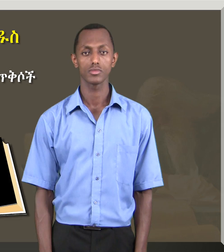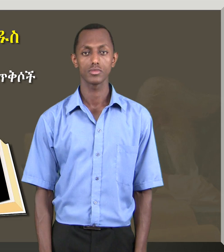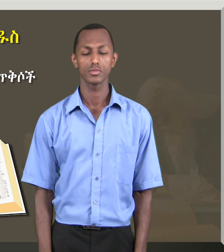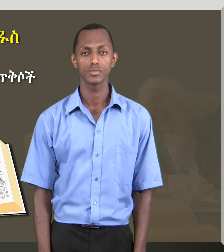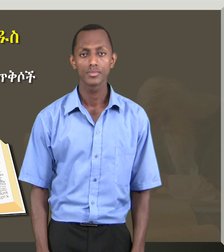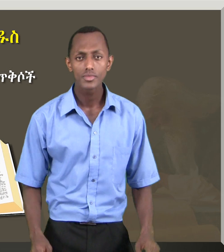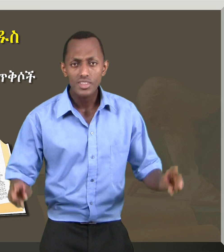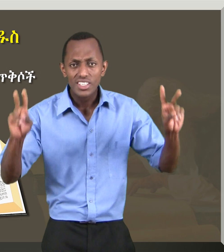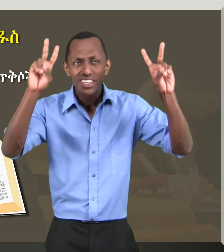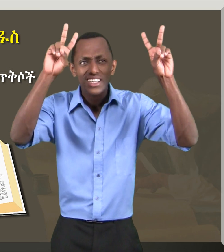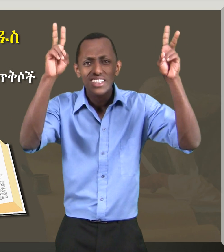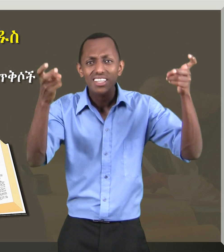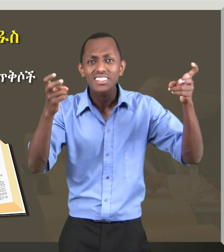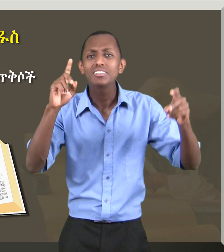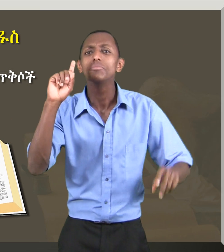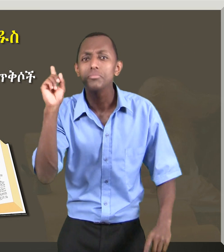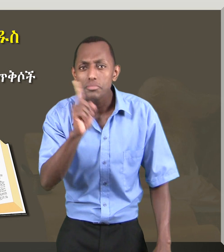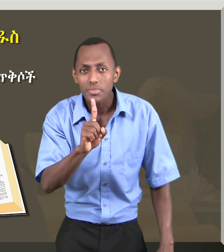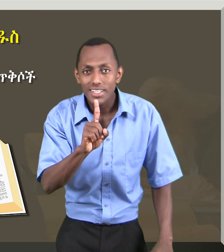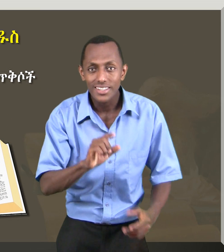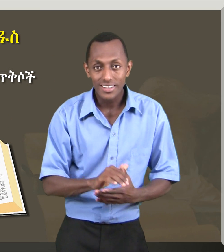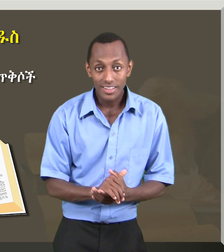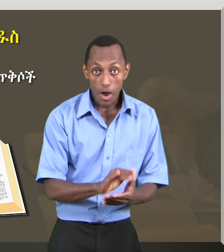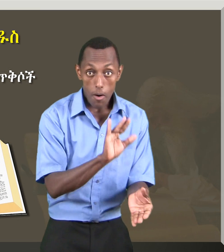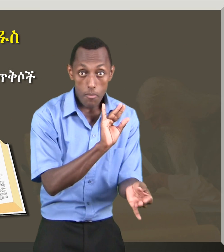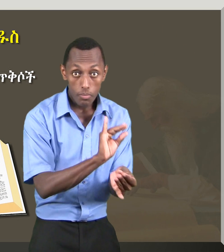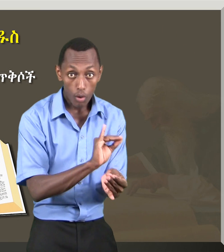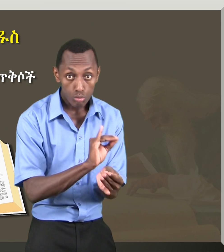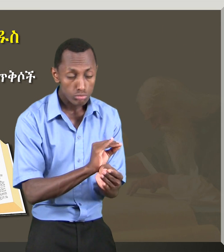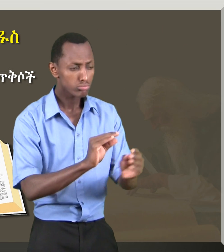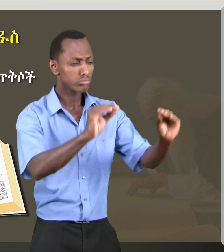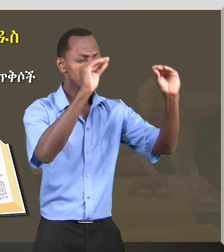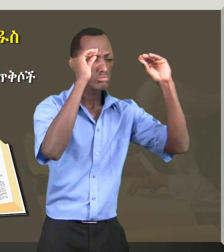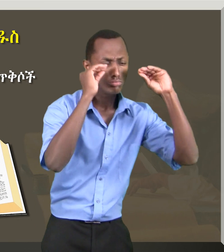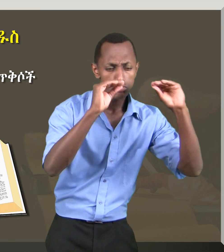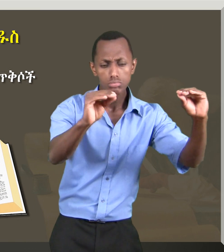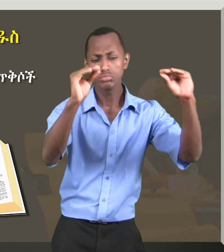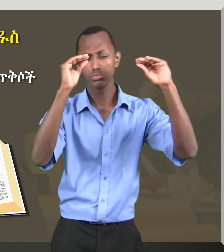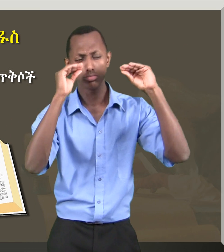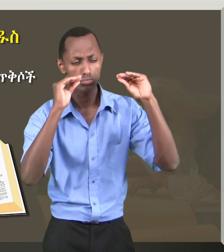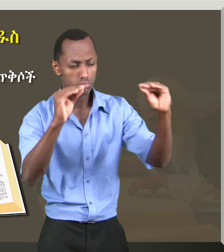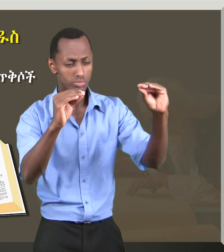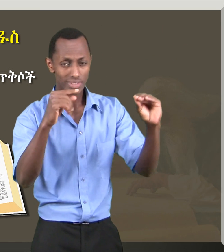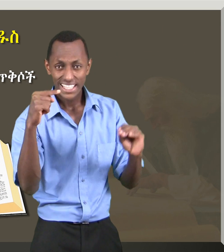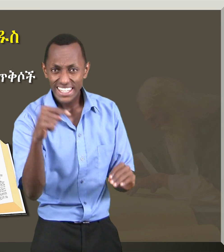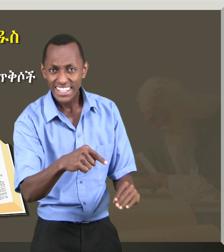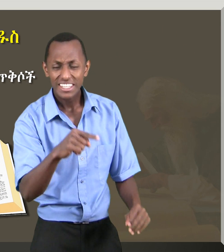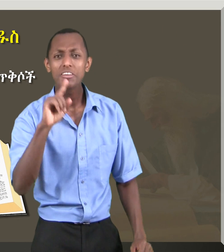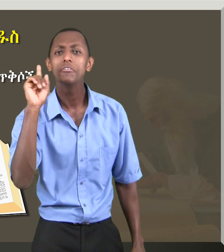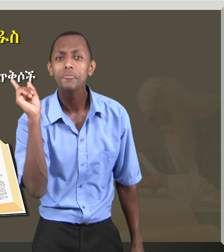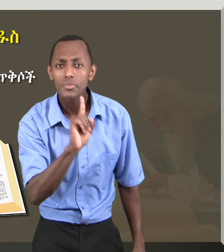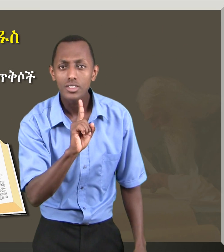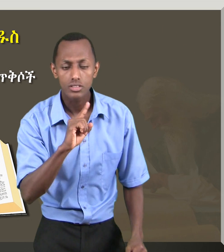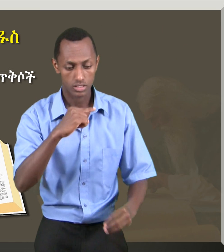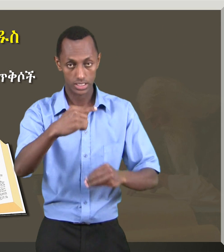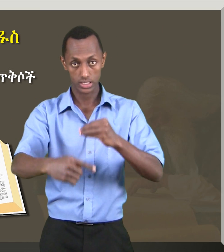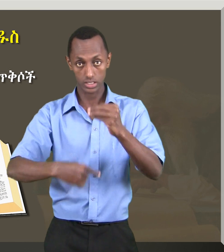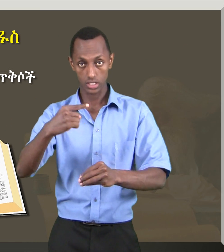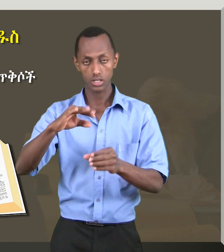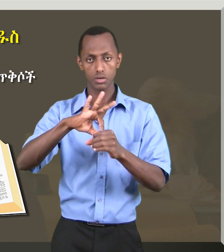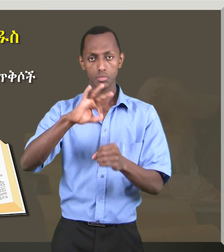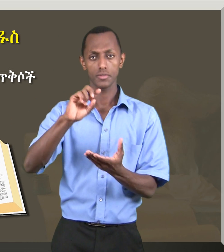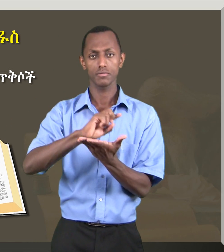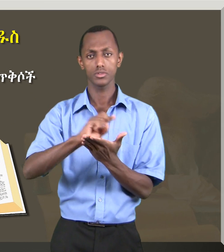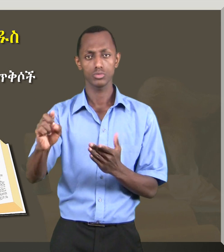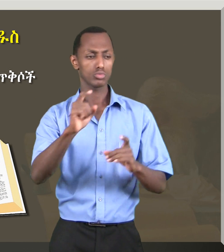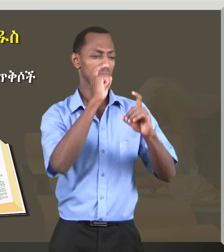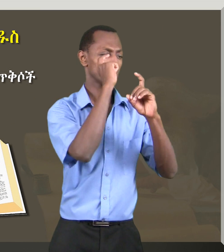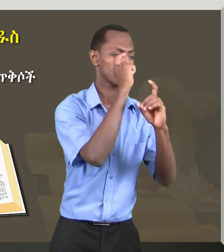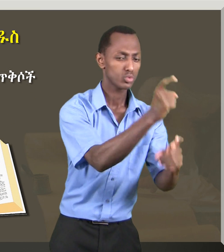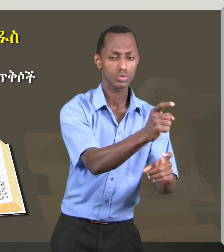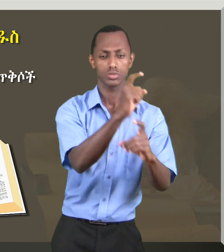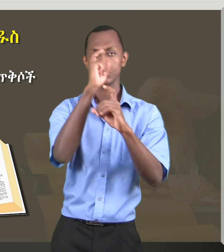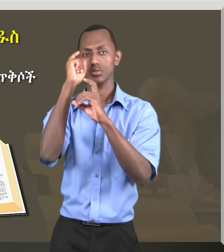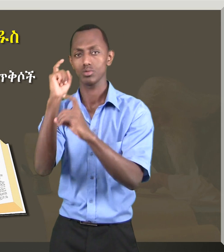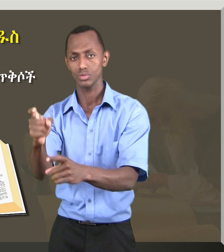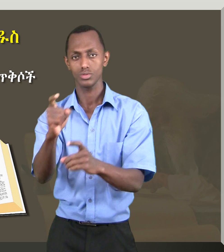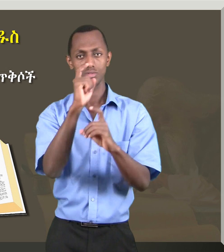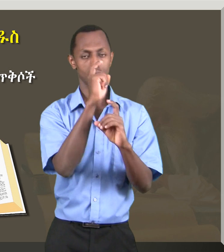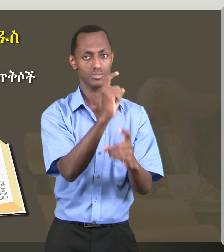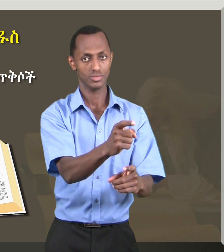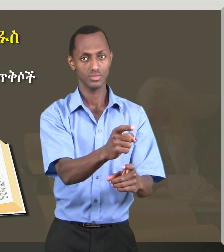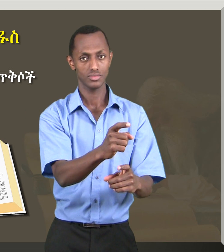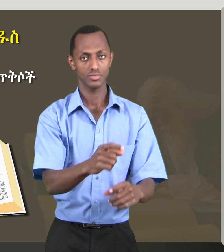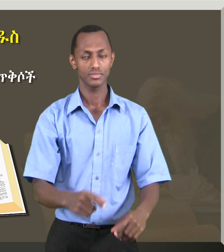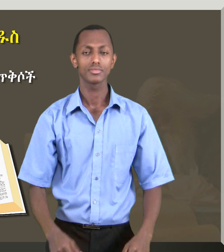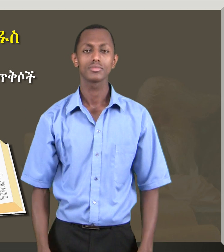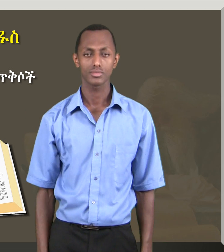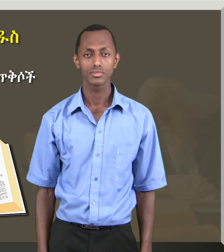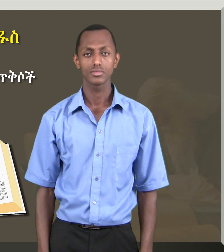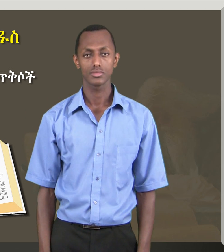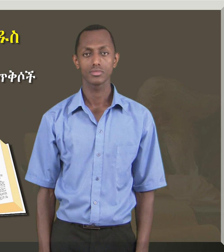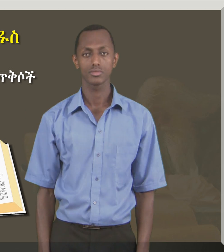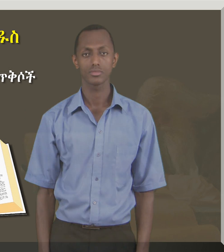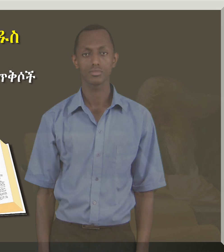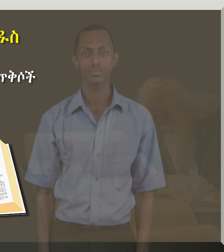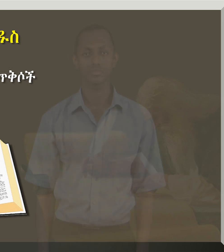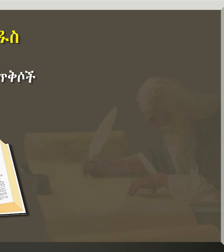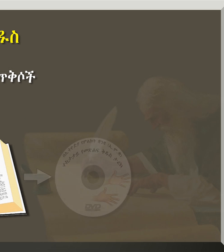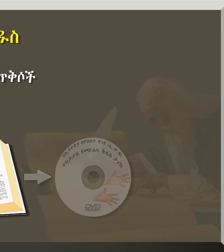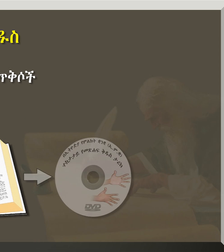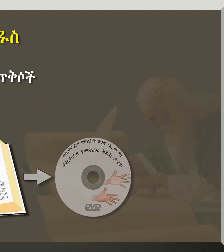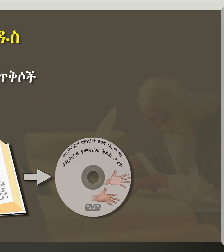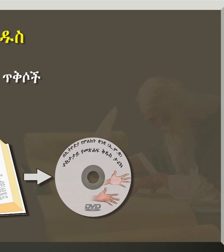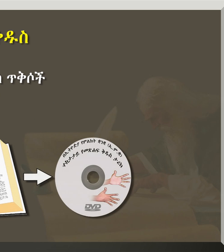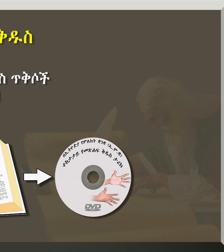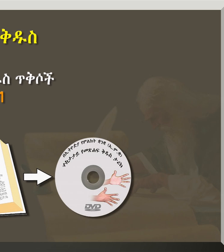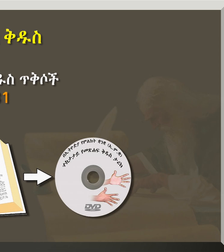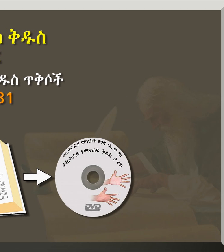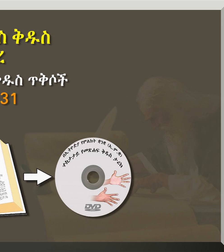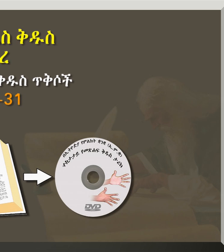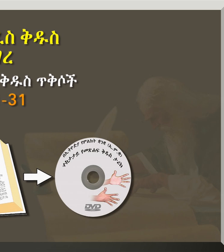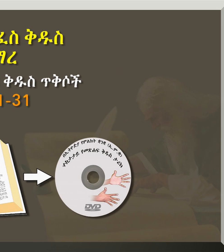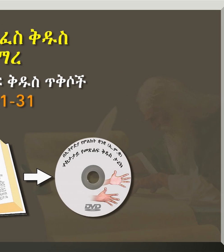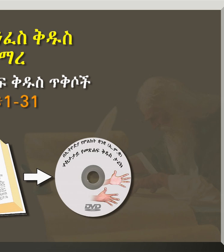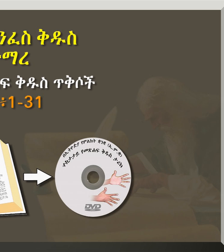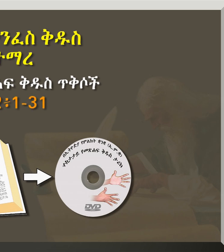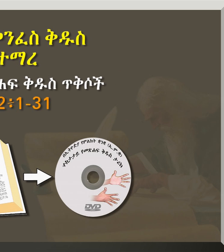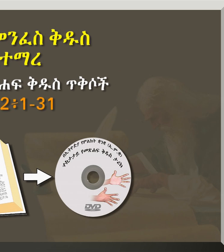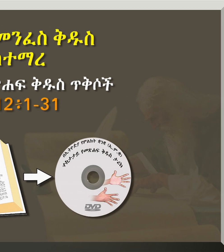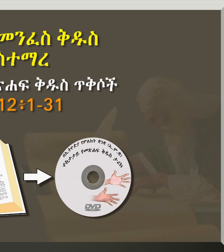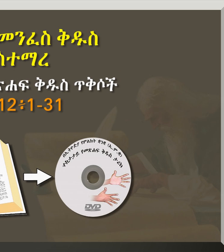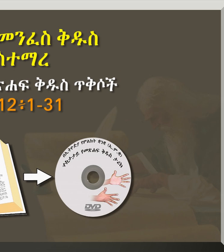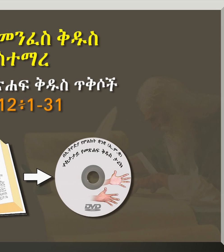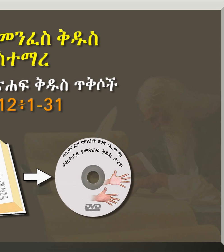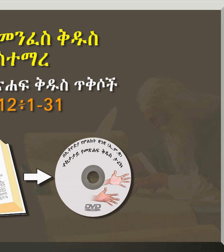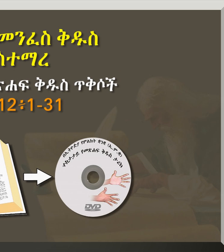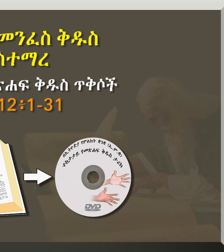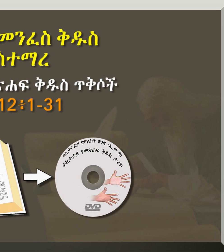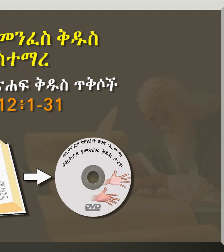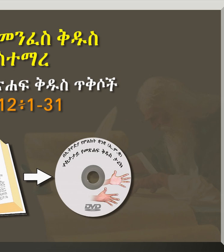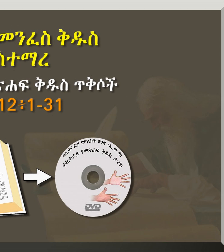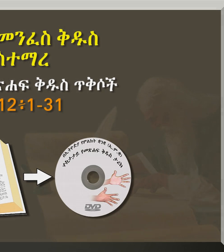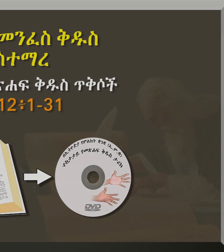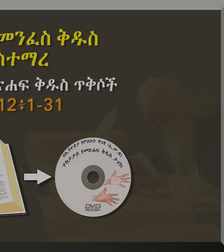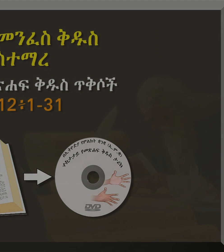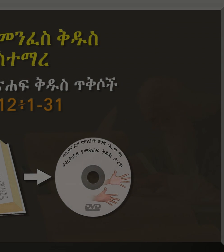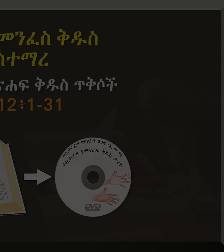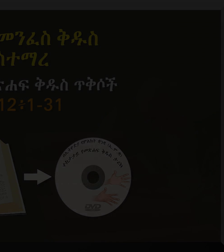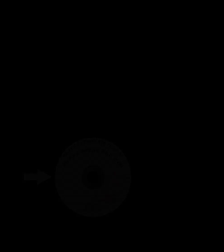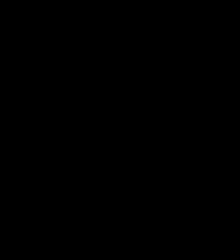Paul teaches about the gifts of the Holy Spirit